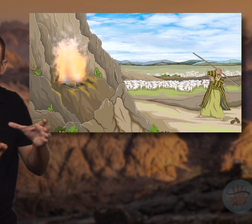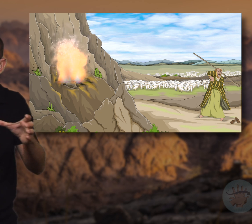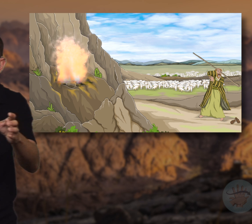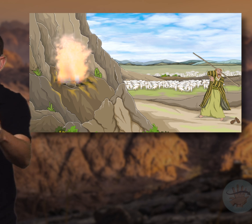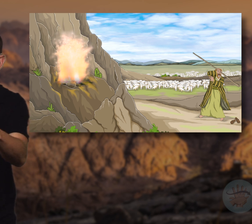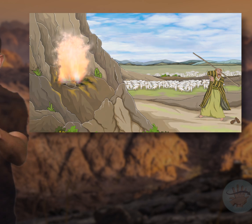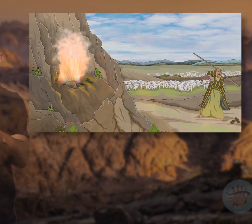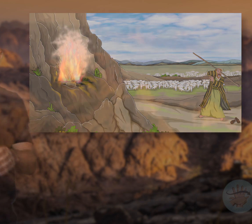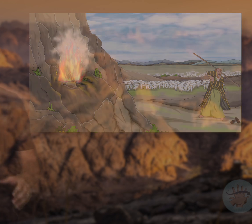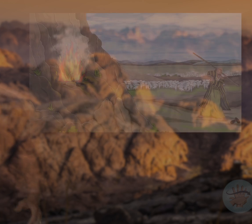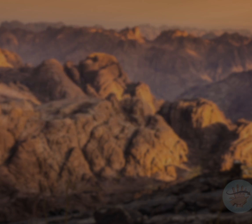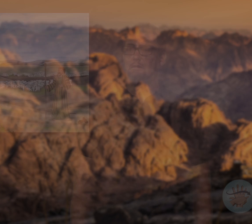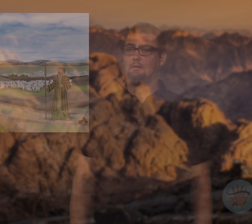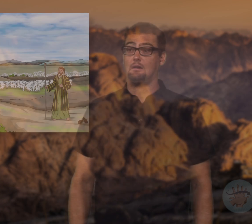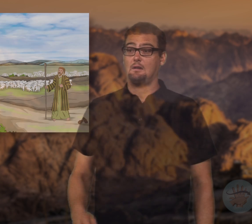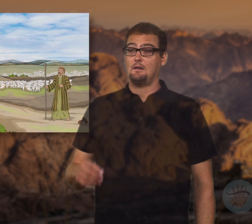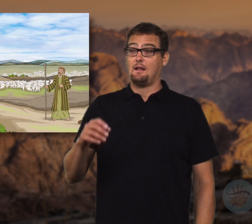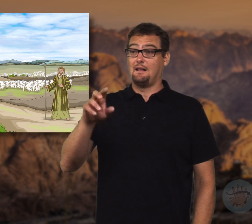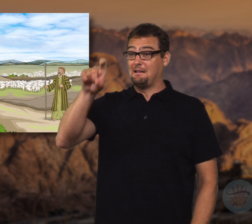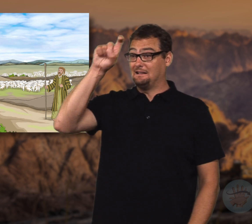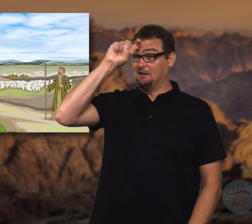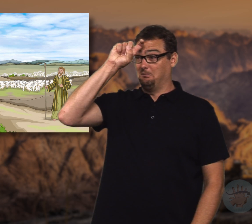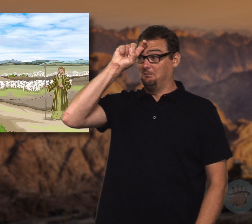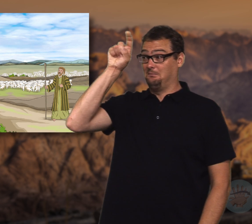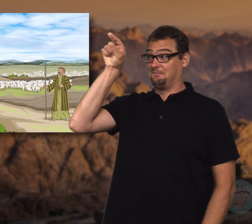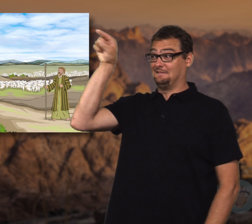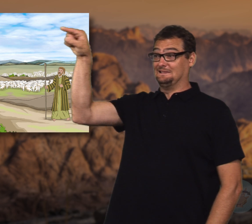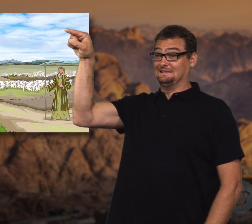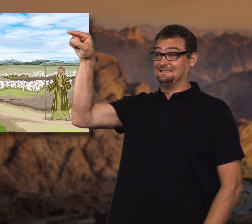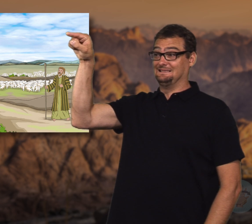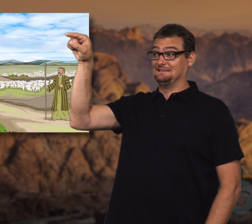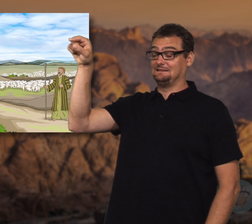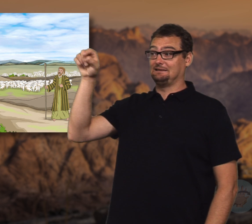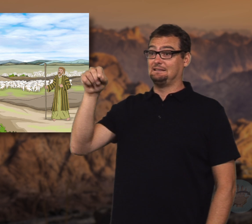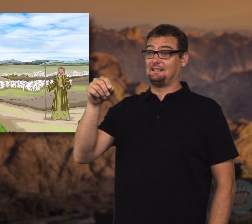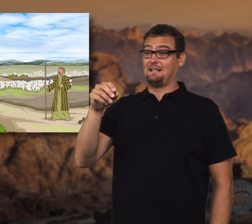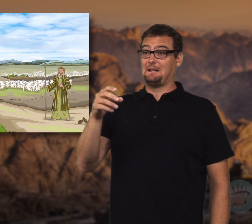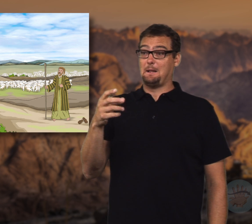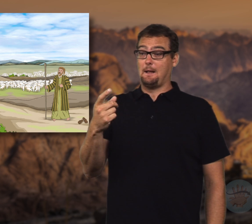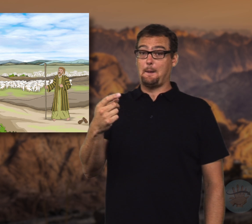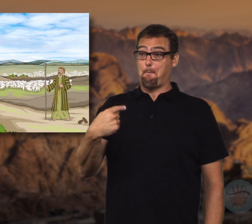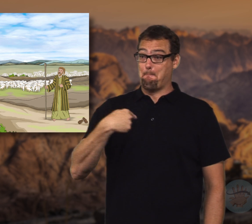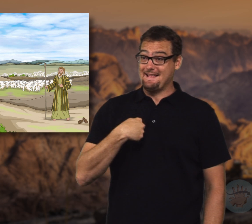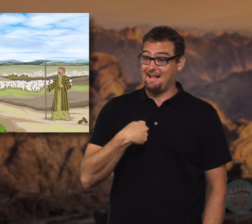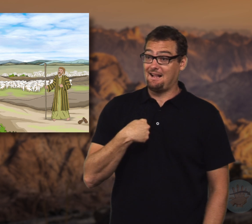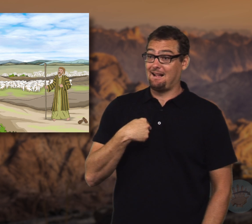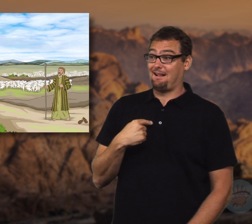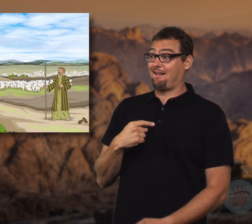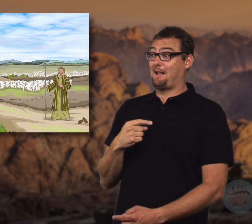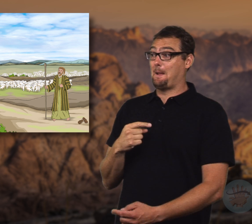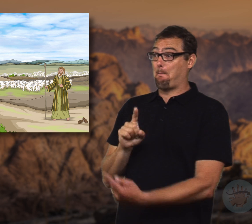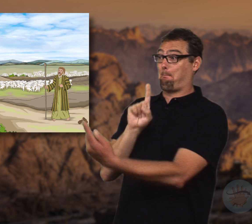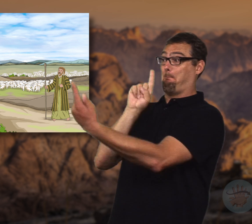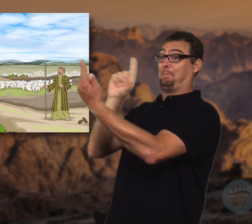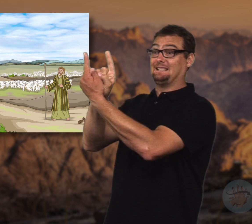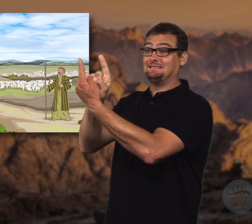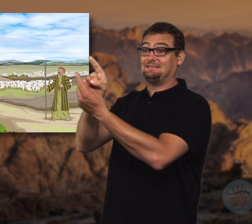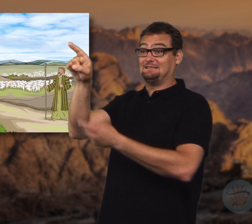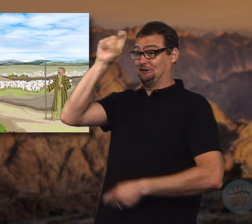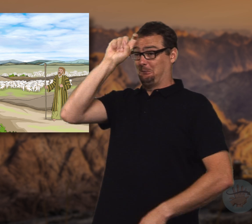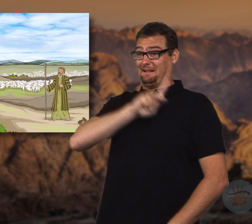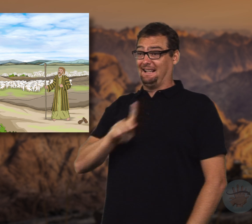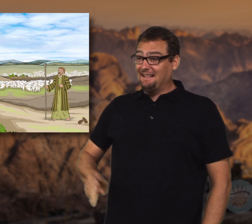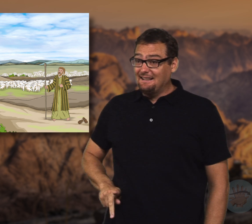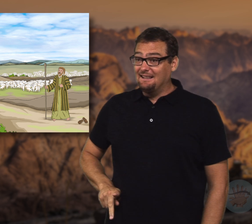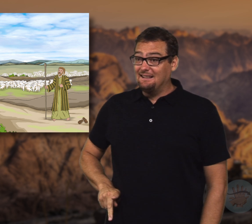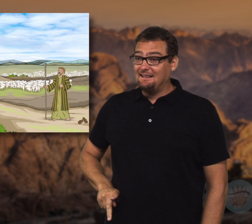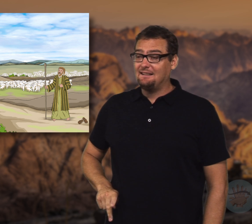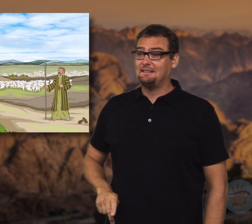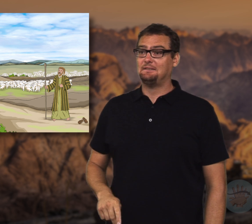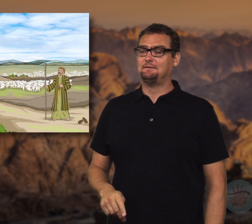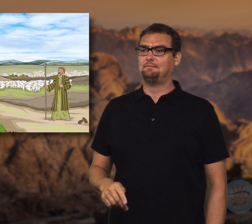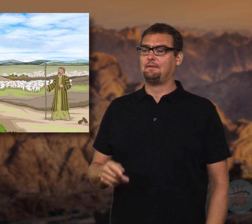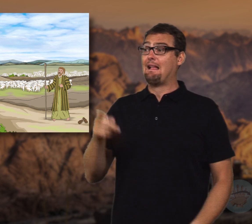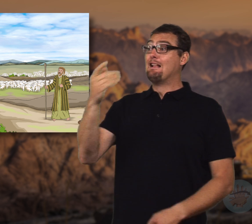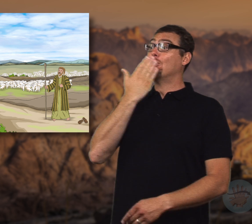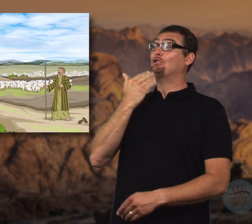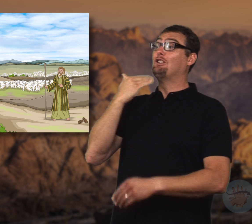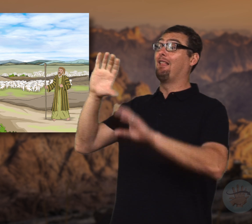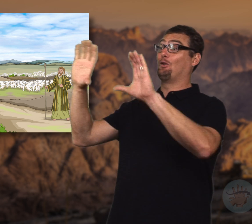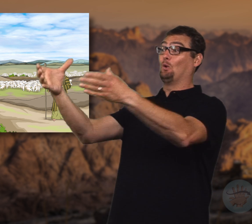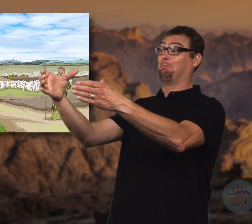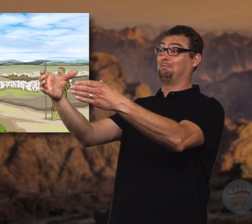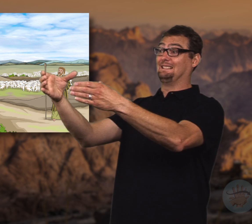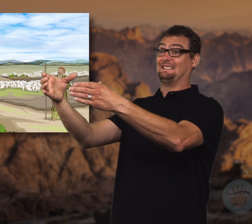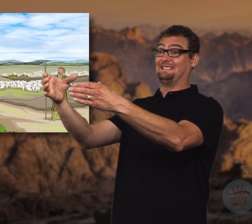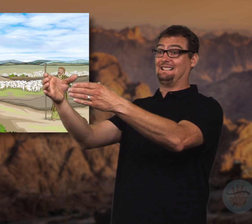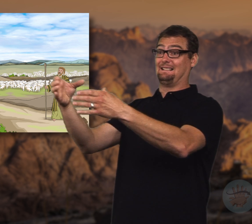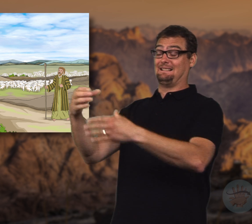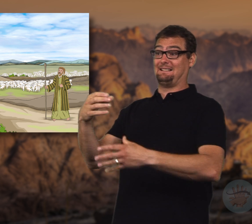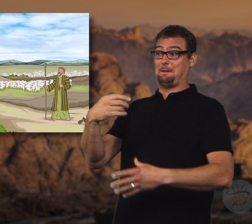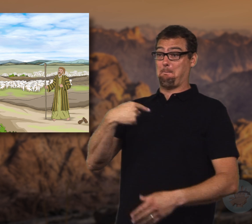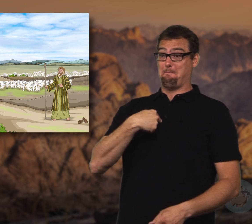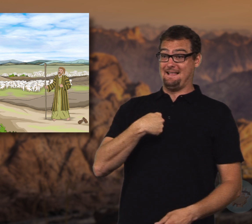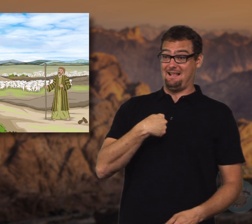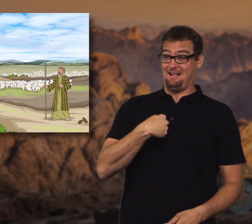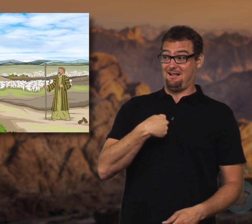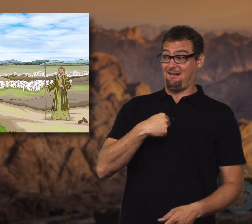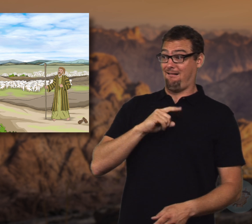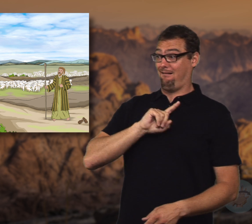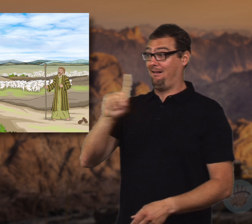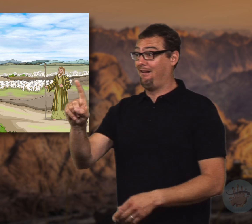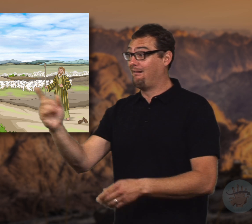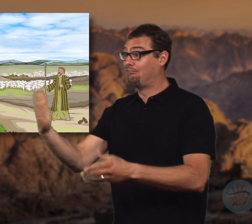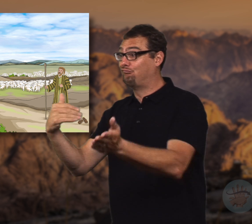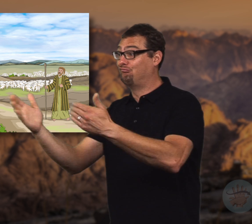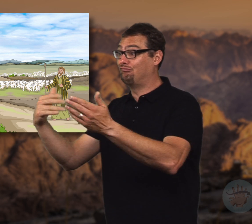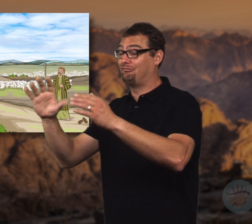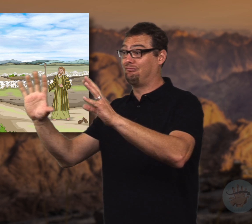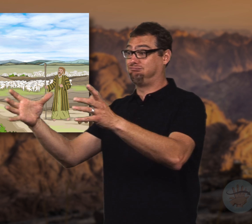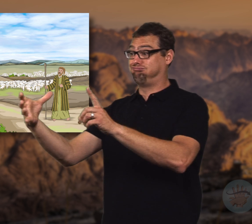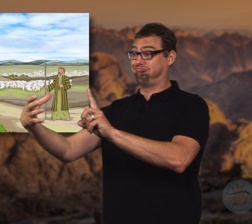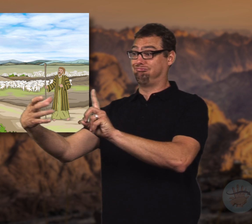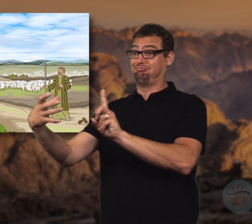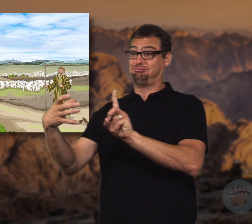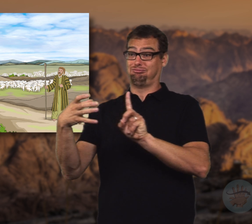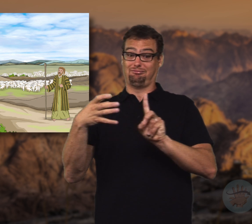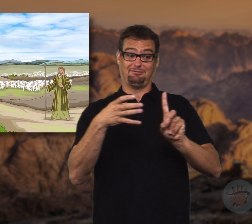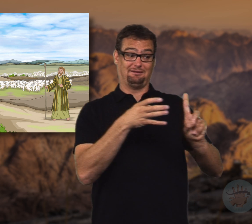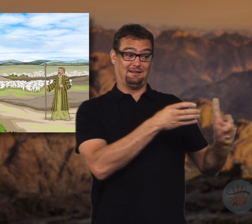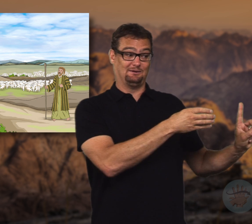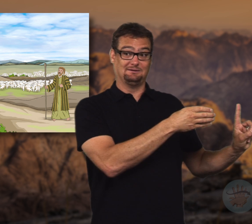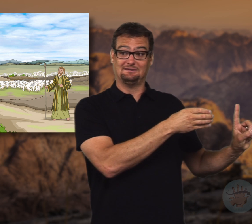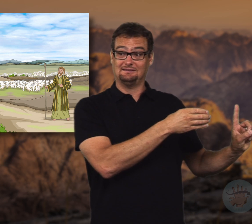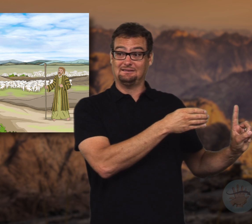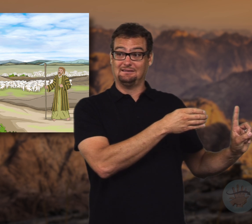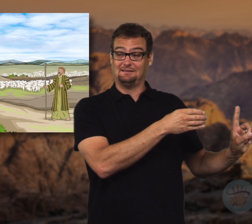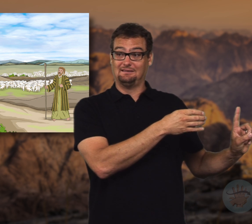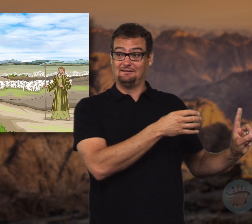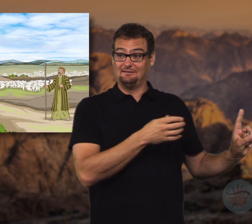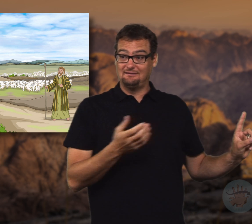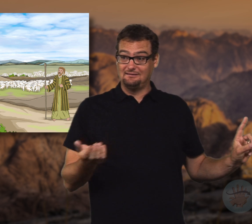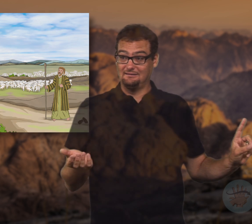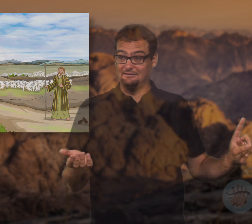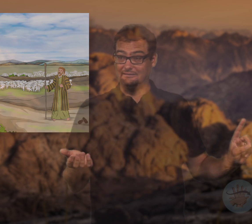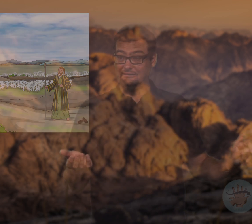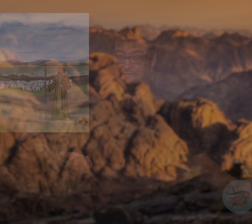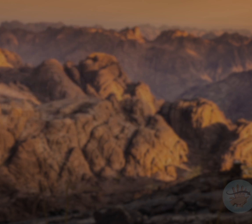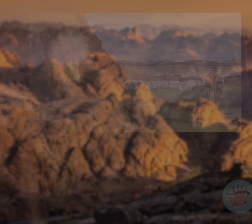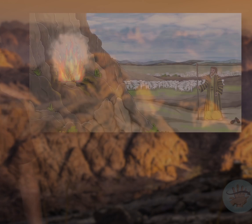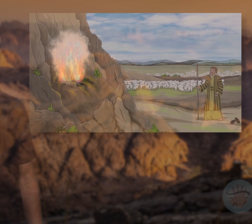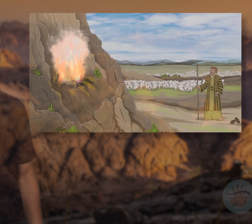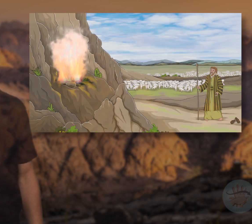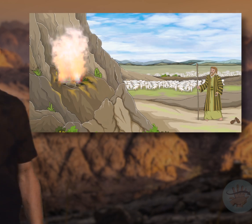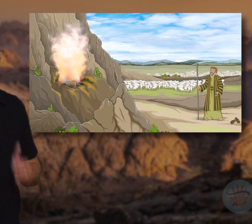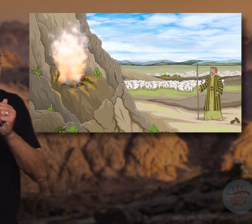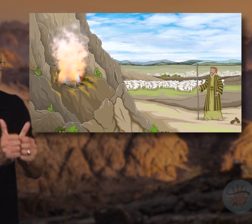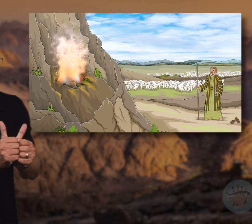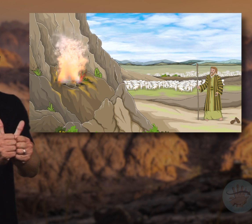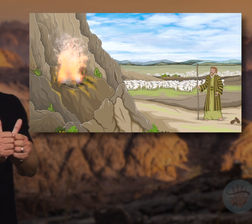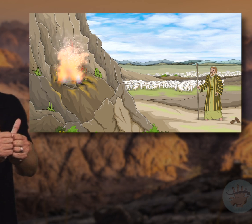But Moses asked God, “Who am I, that I should go to Pharaoh and bring the Israelites out of Egypt?”